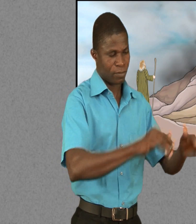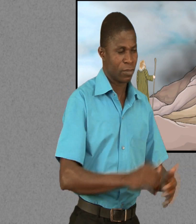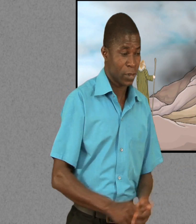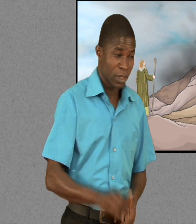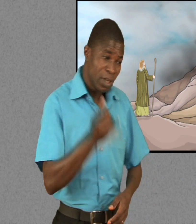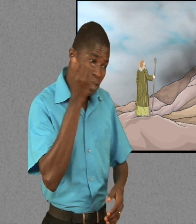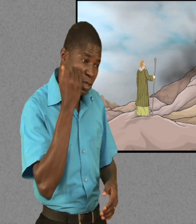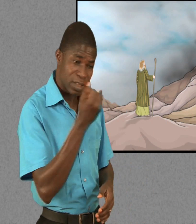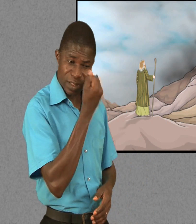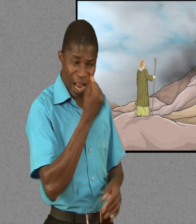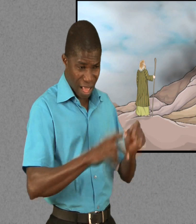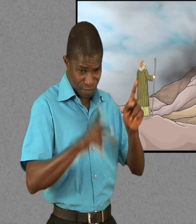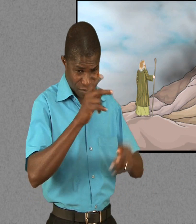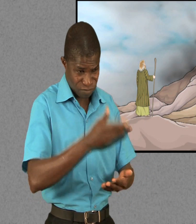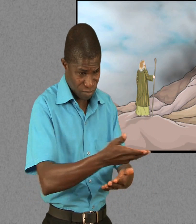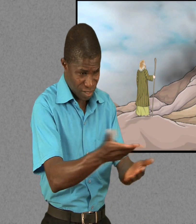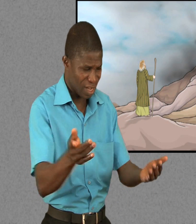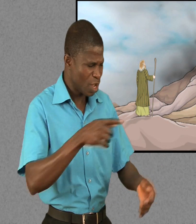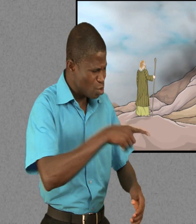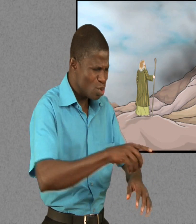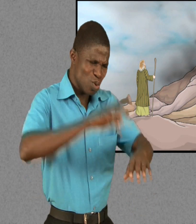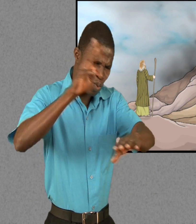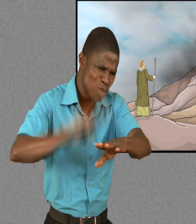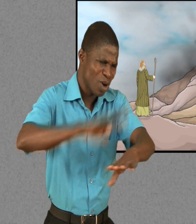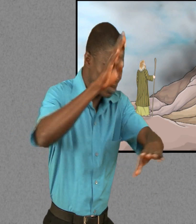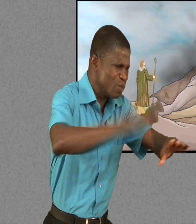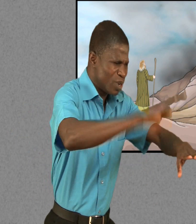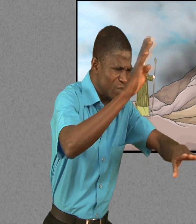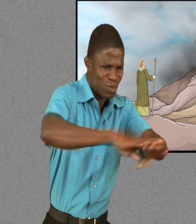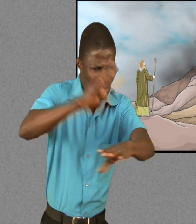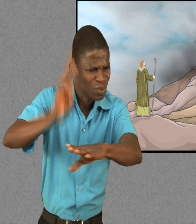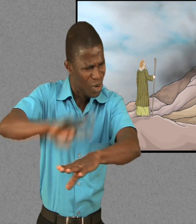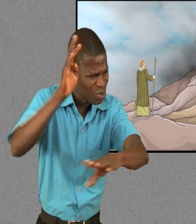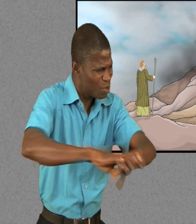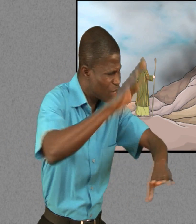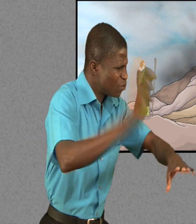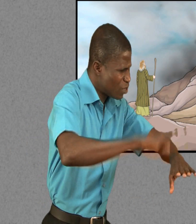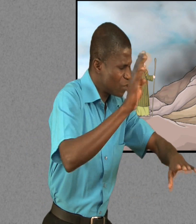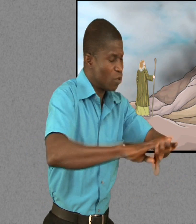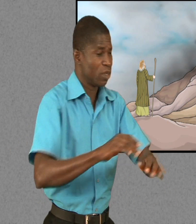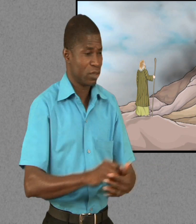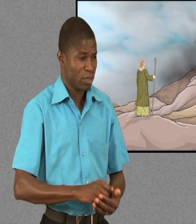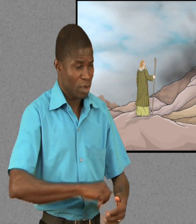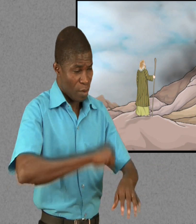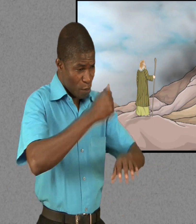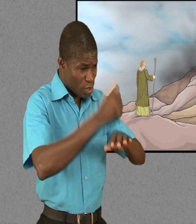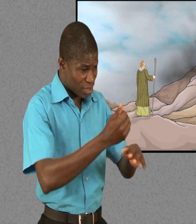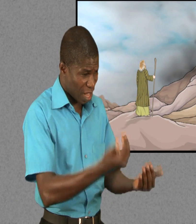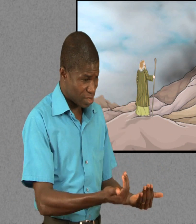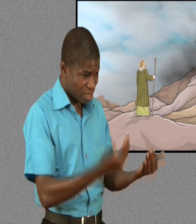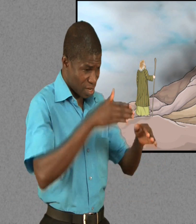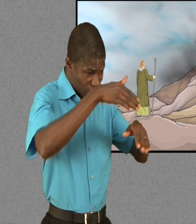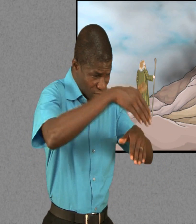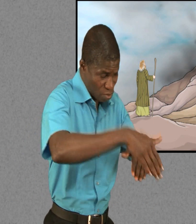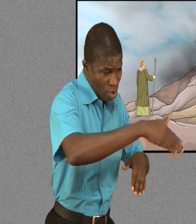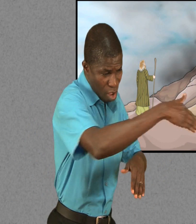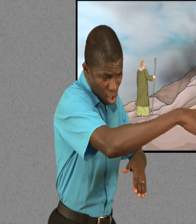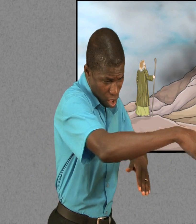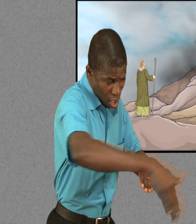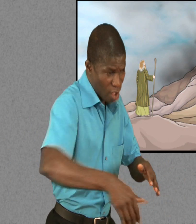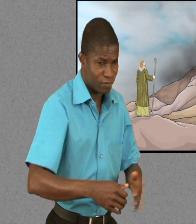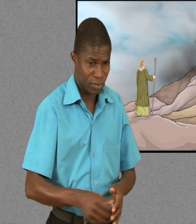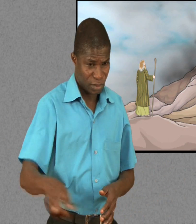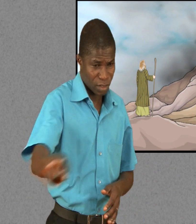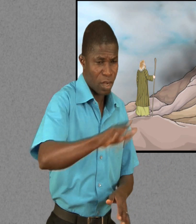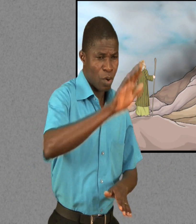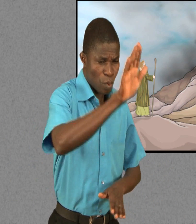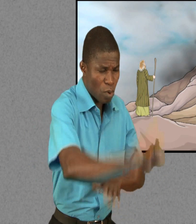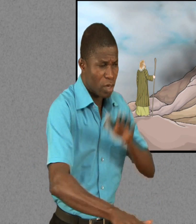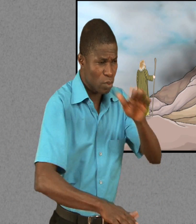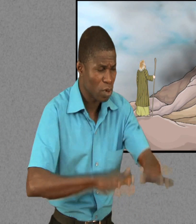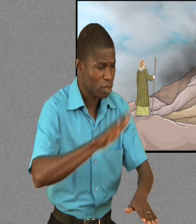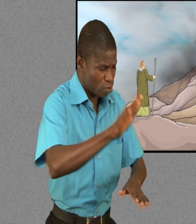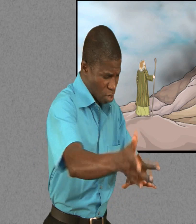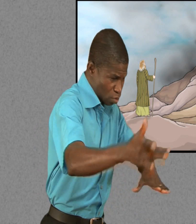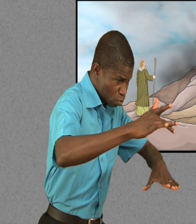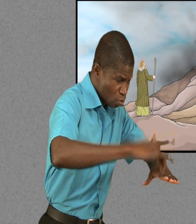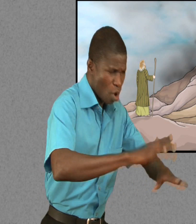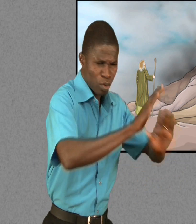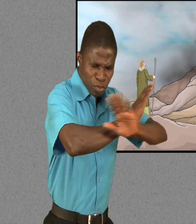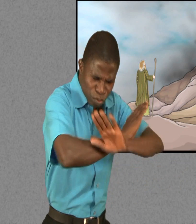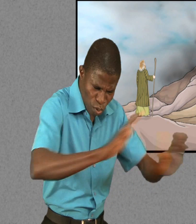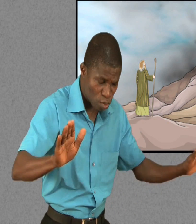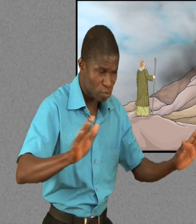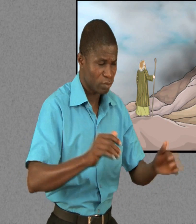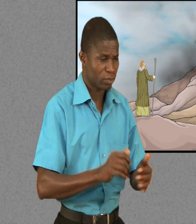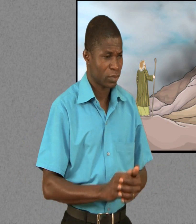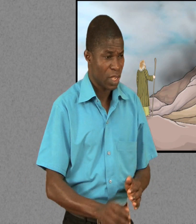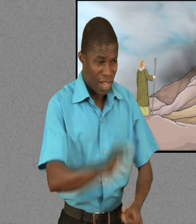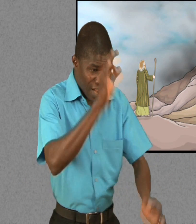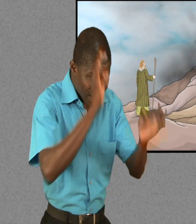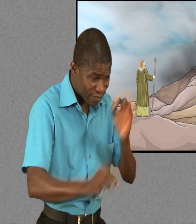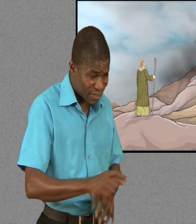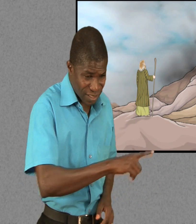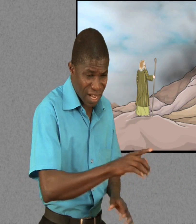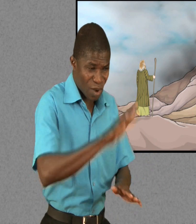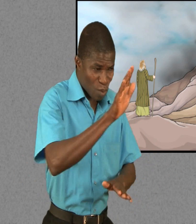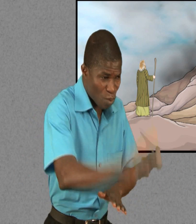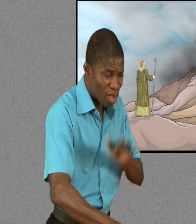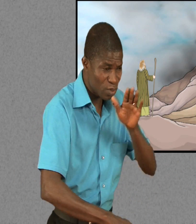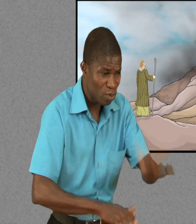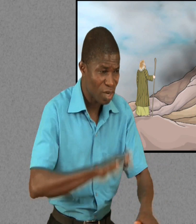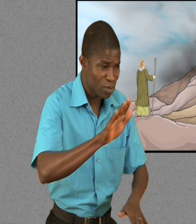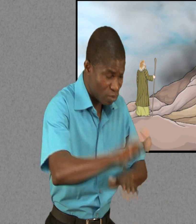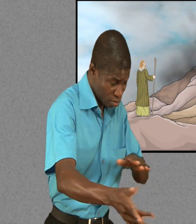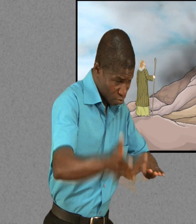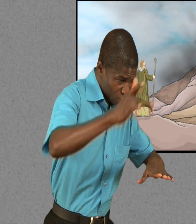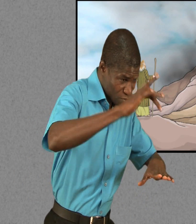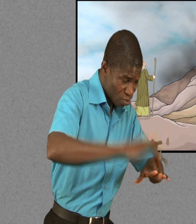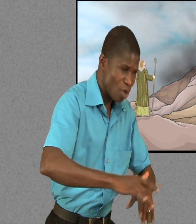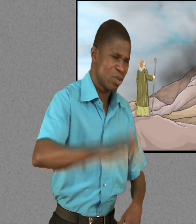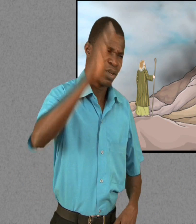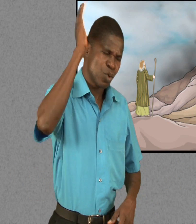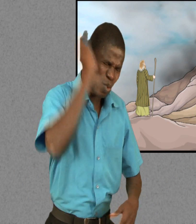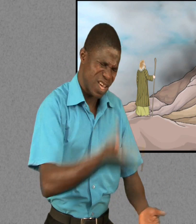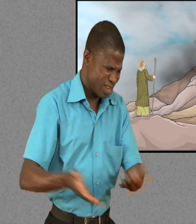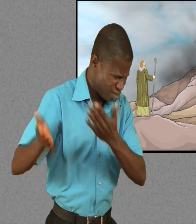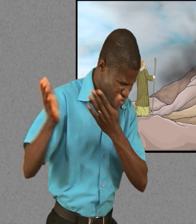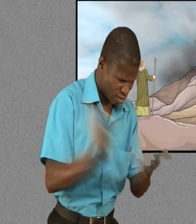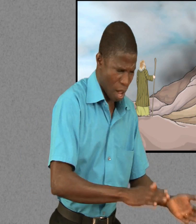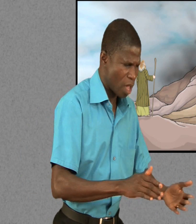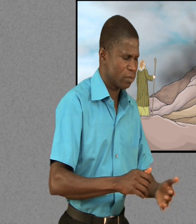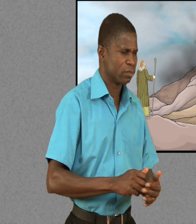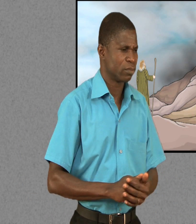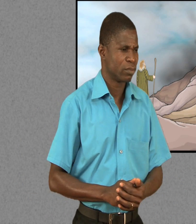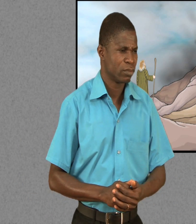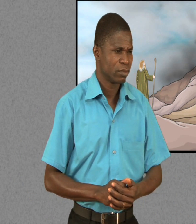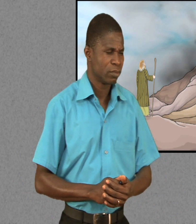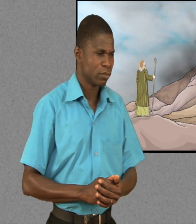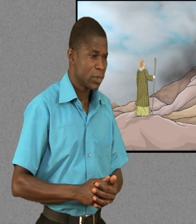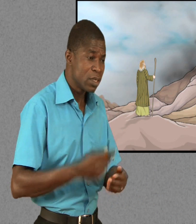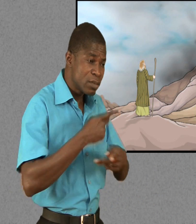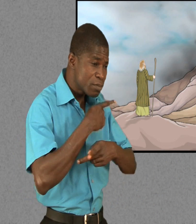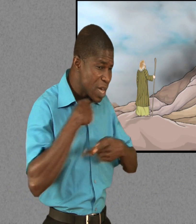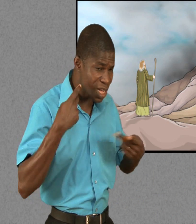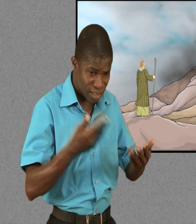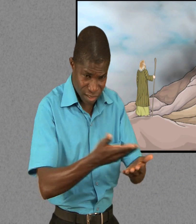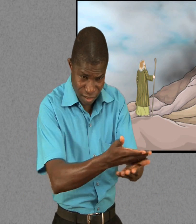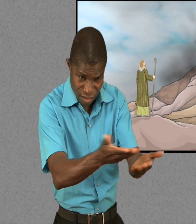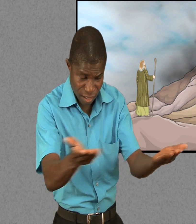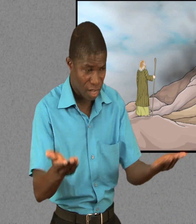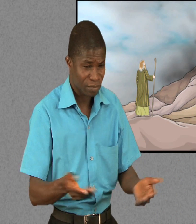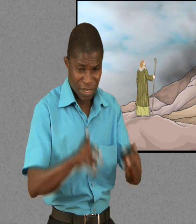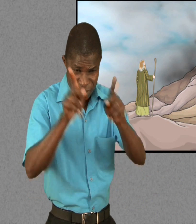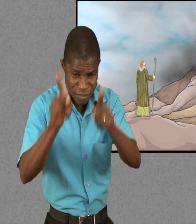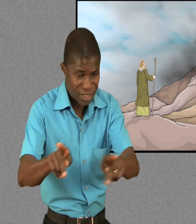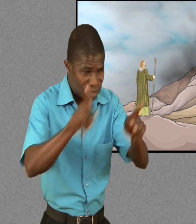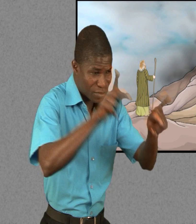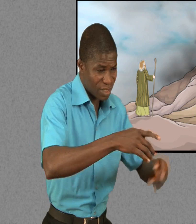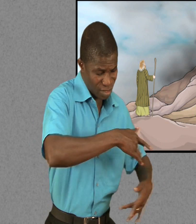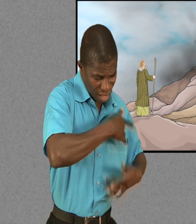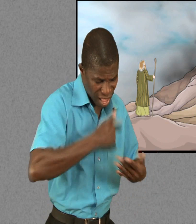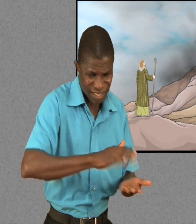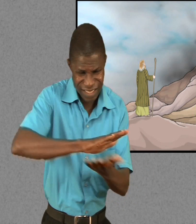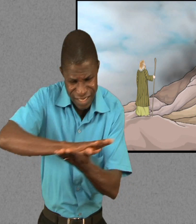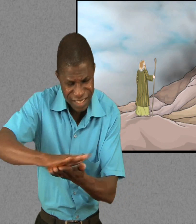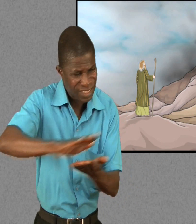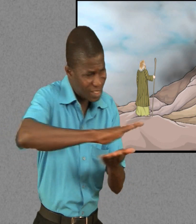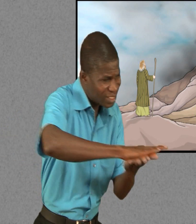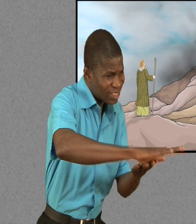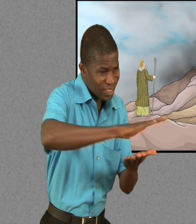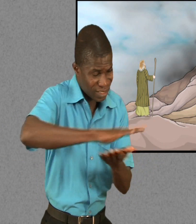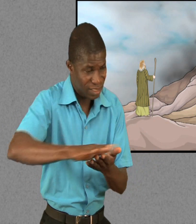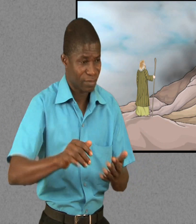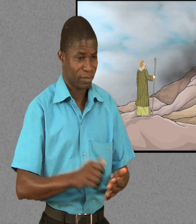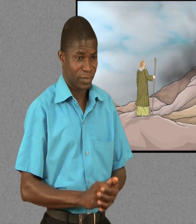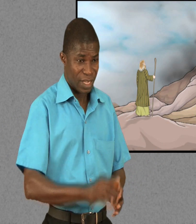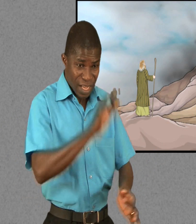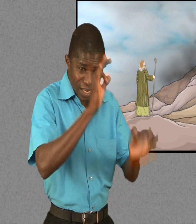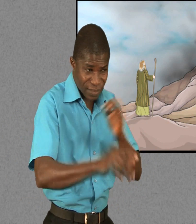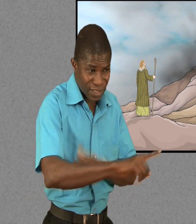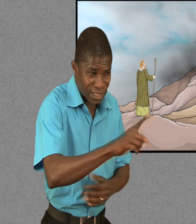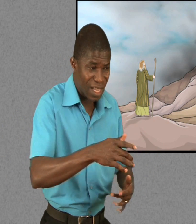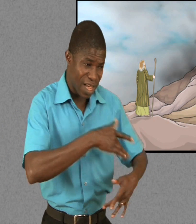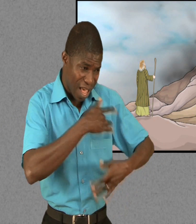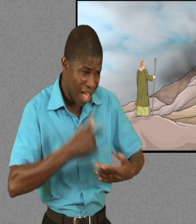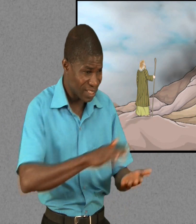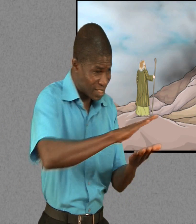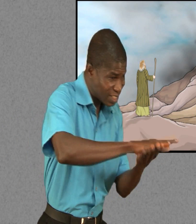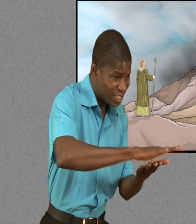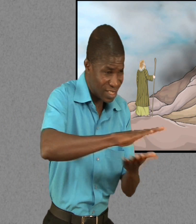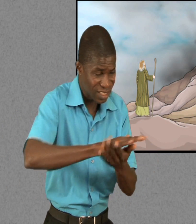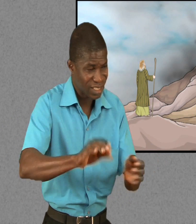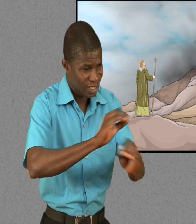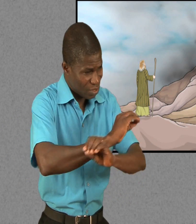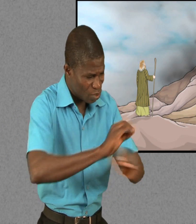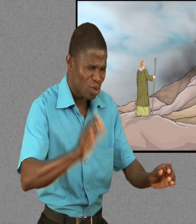So Moses went up, and the LORD said to him, “Go down and warn the people not to break through to see the LORD, lest many of them perish.